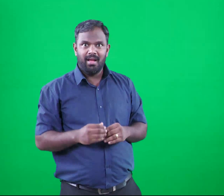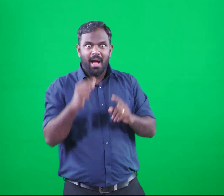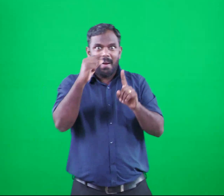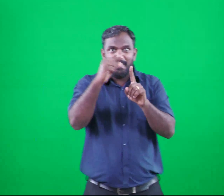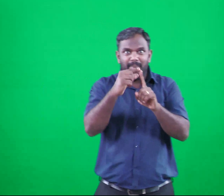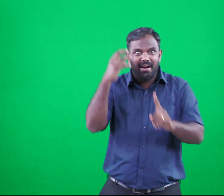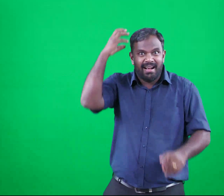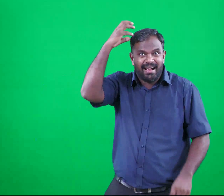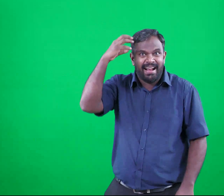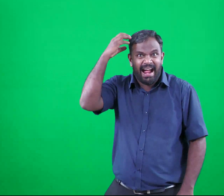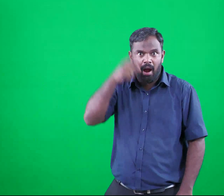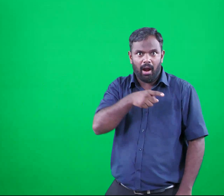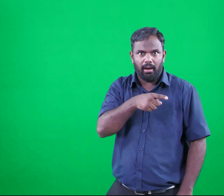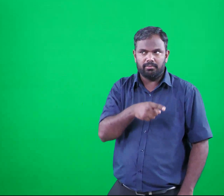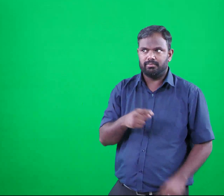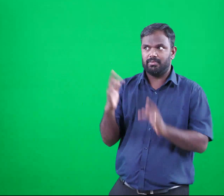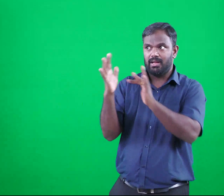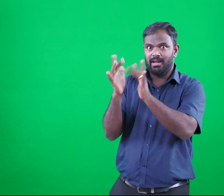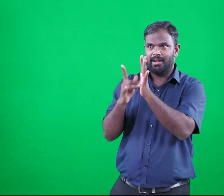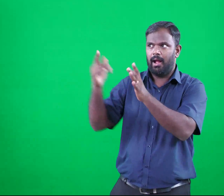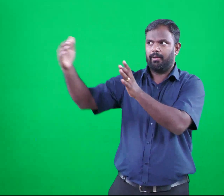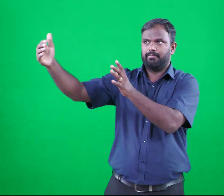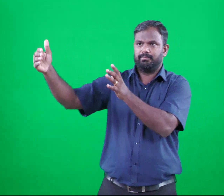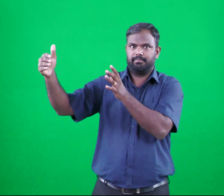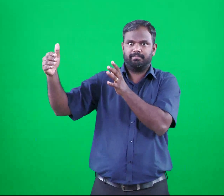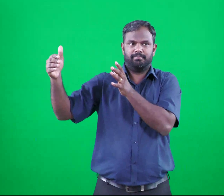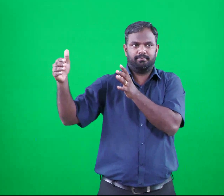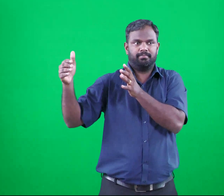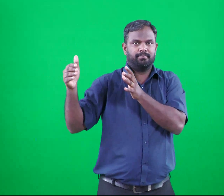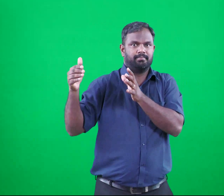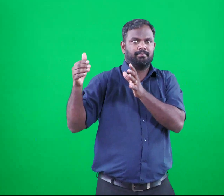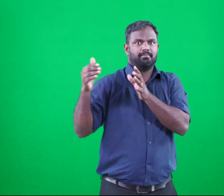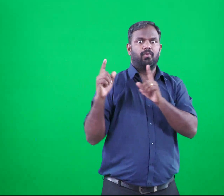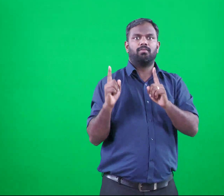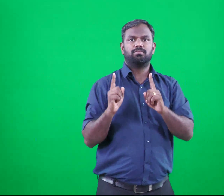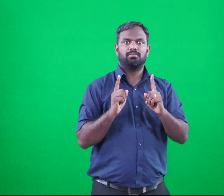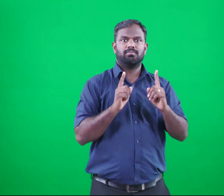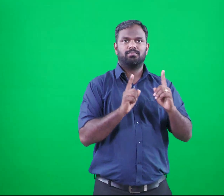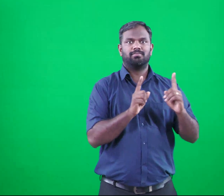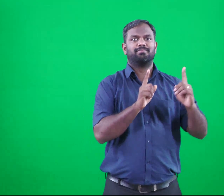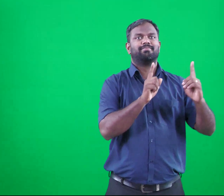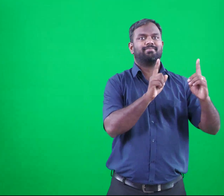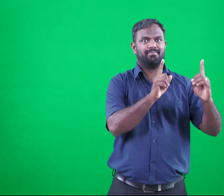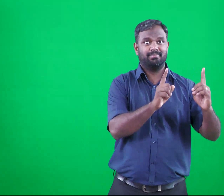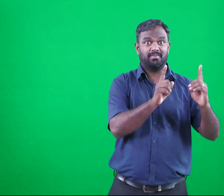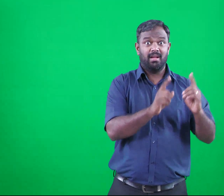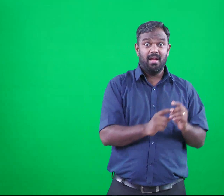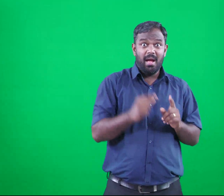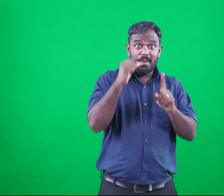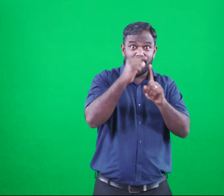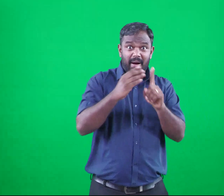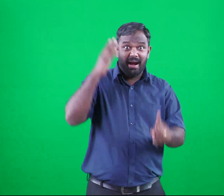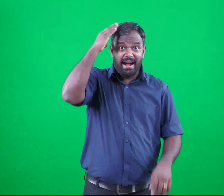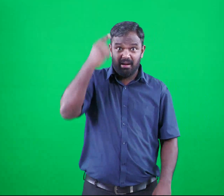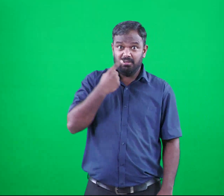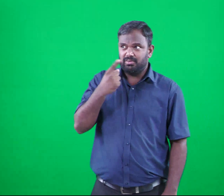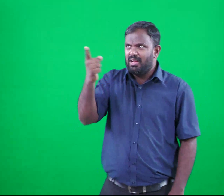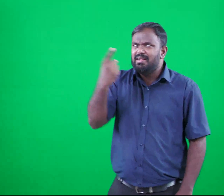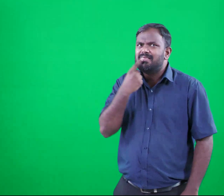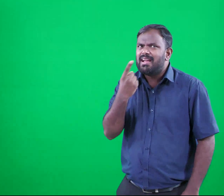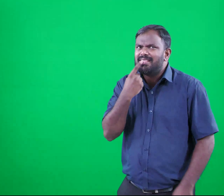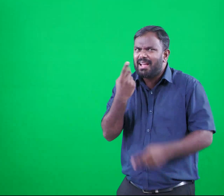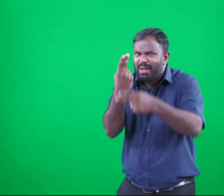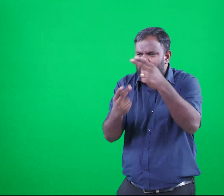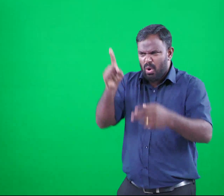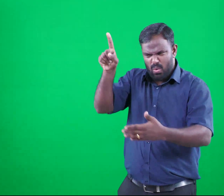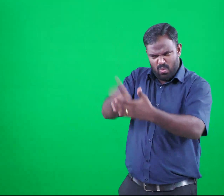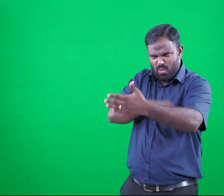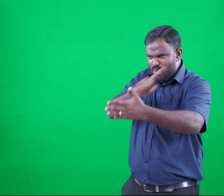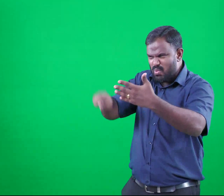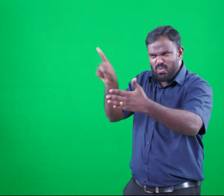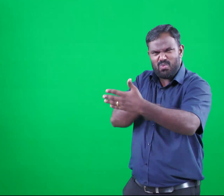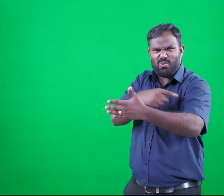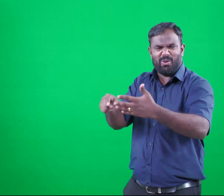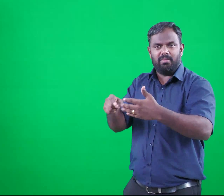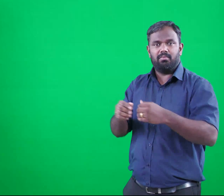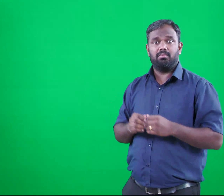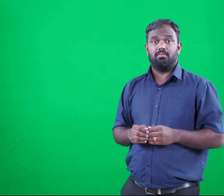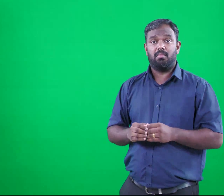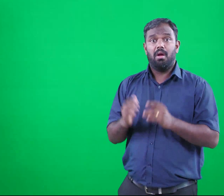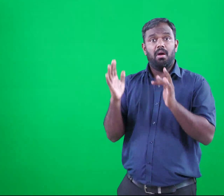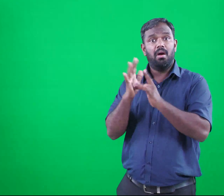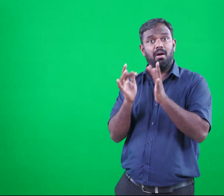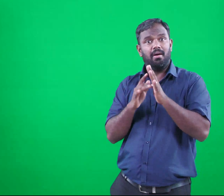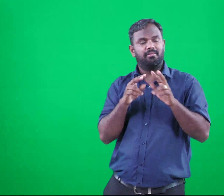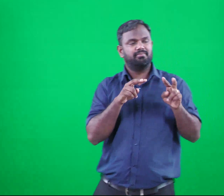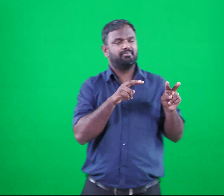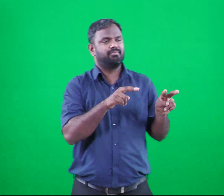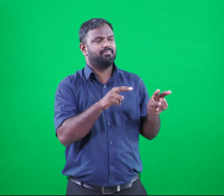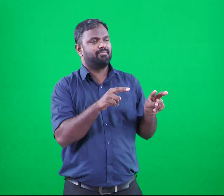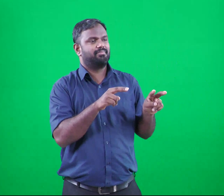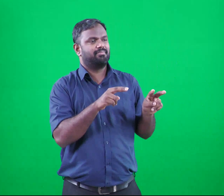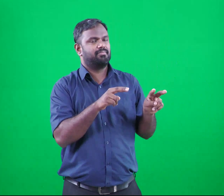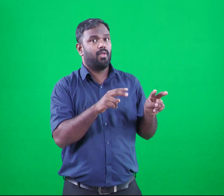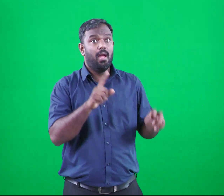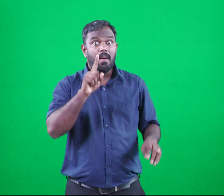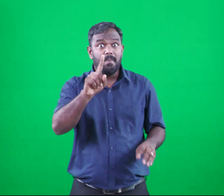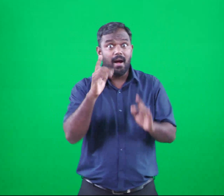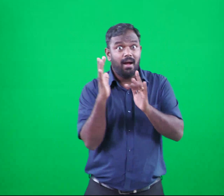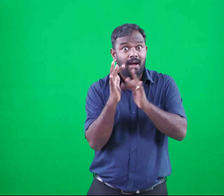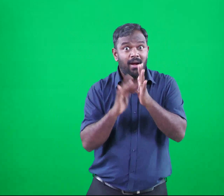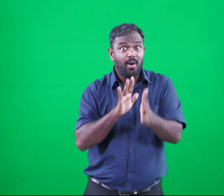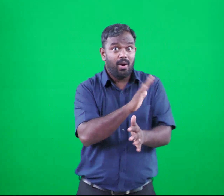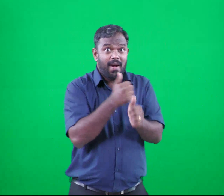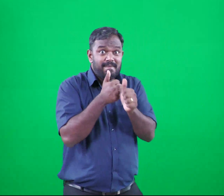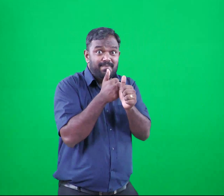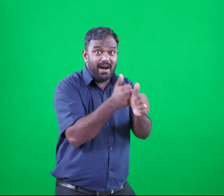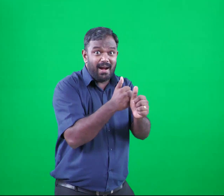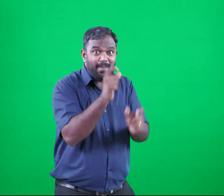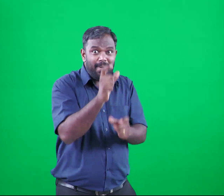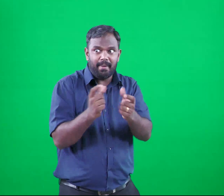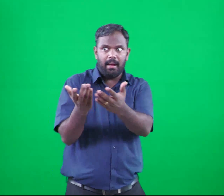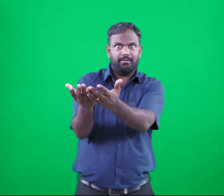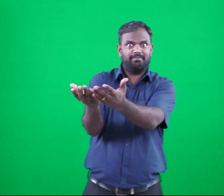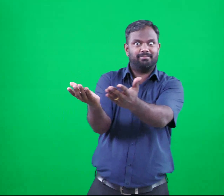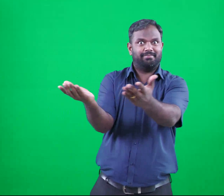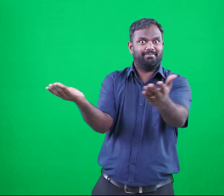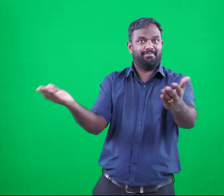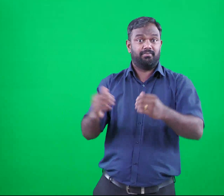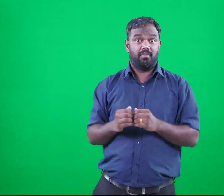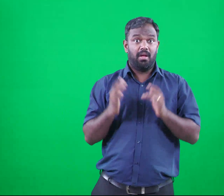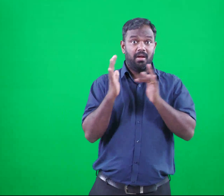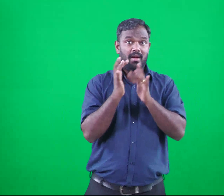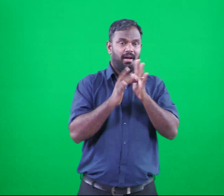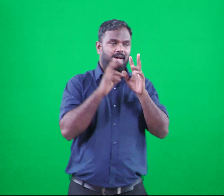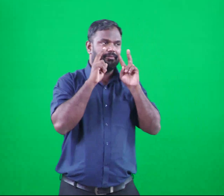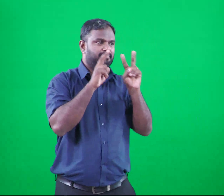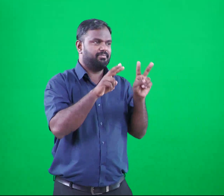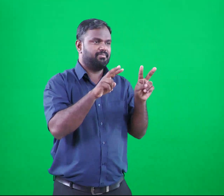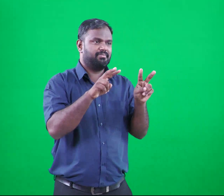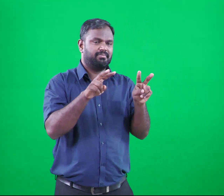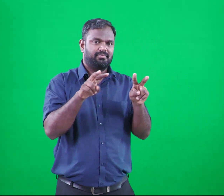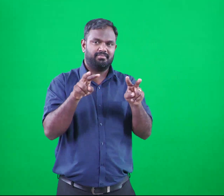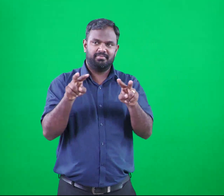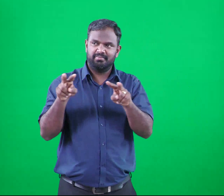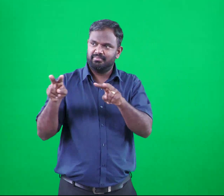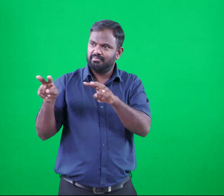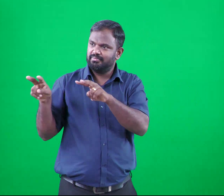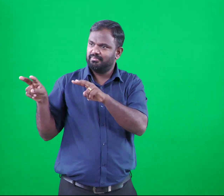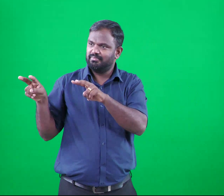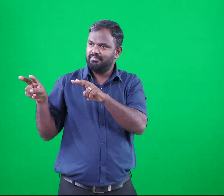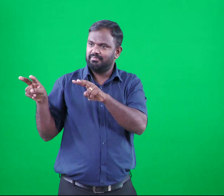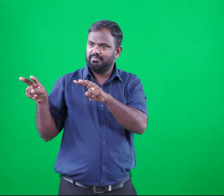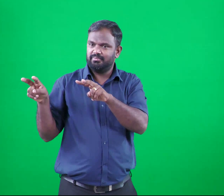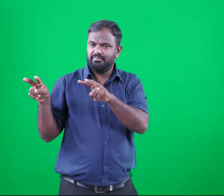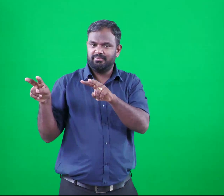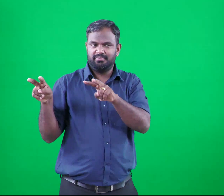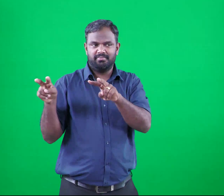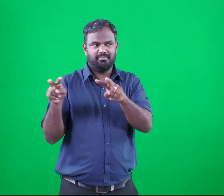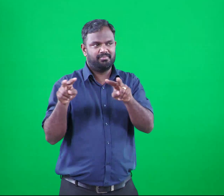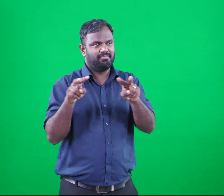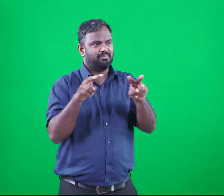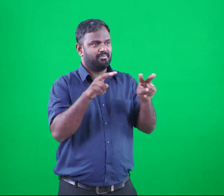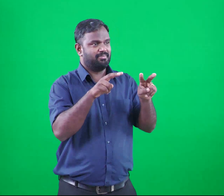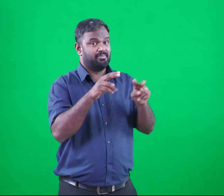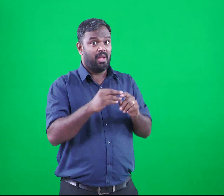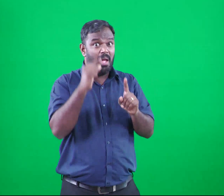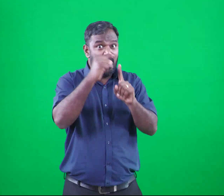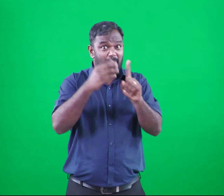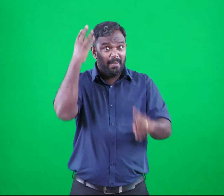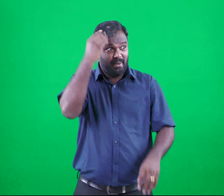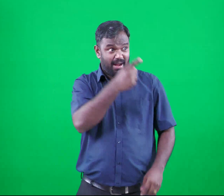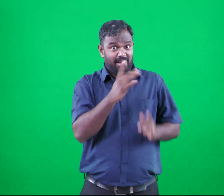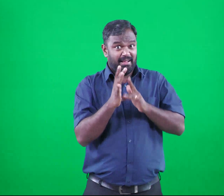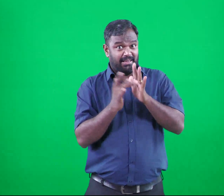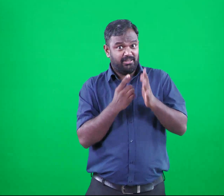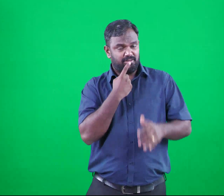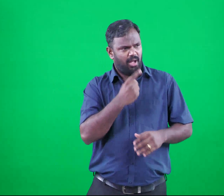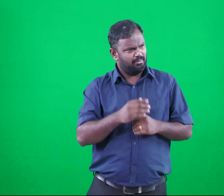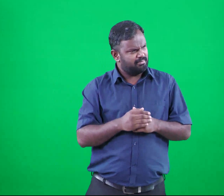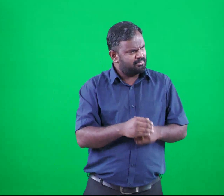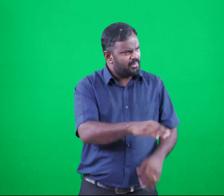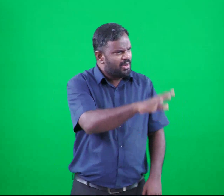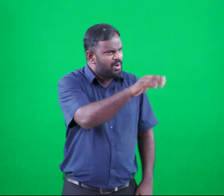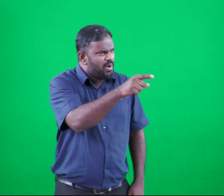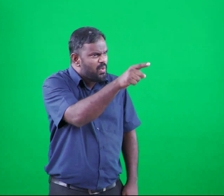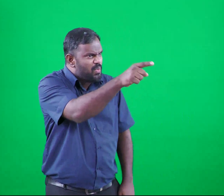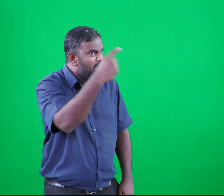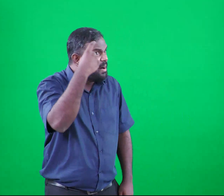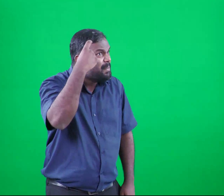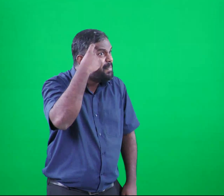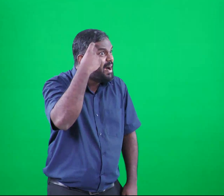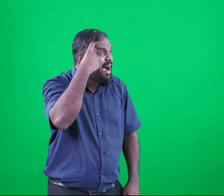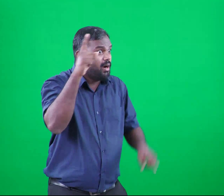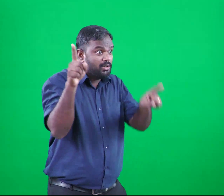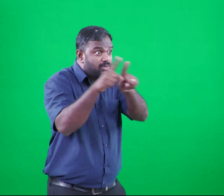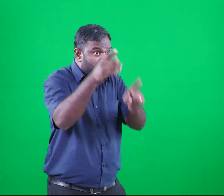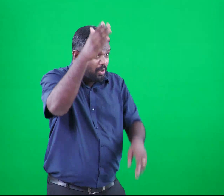But Jesus, turning and looking at His disciples, rebuked Peter and said, "Get behind Me, Satan!